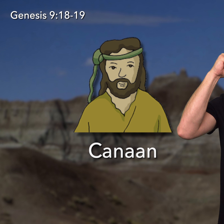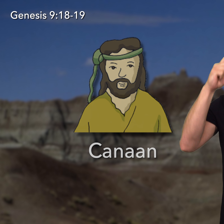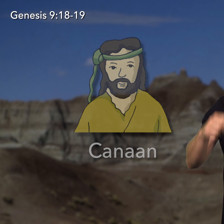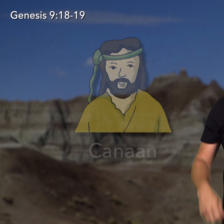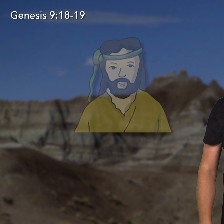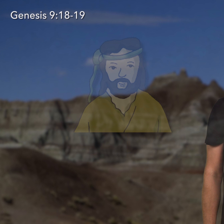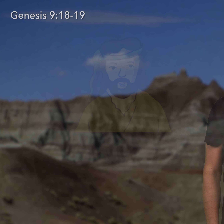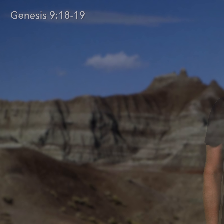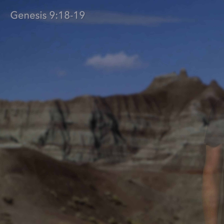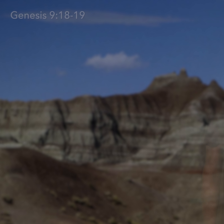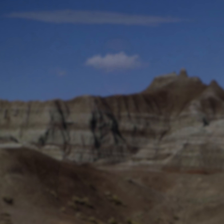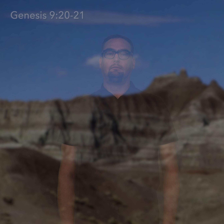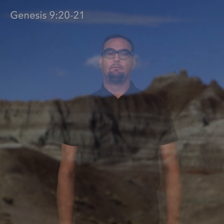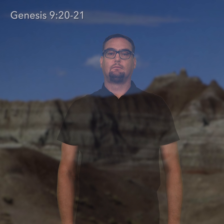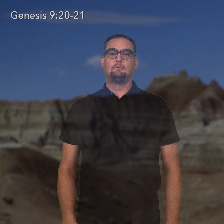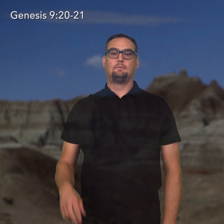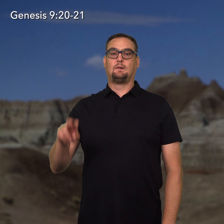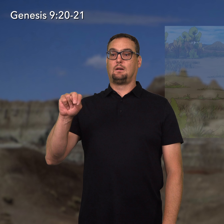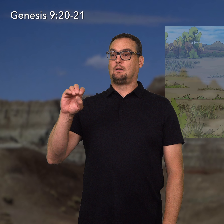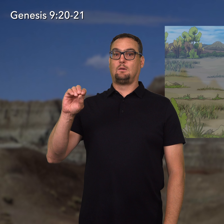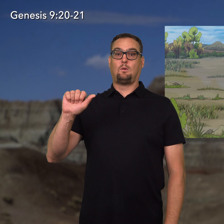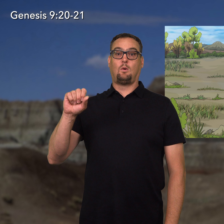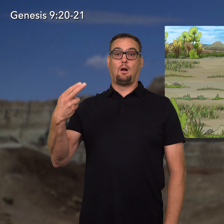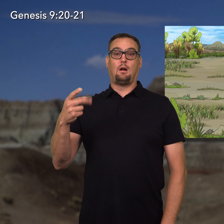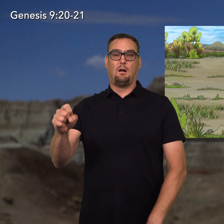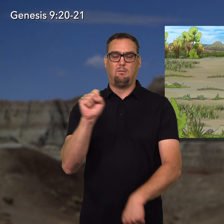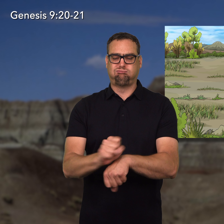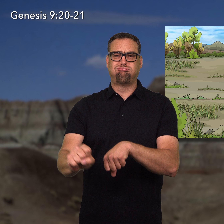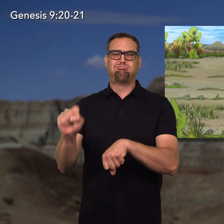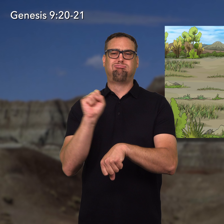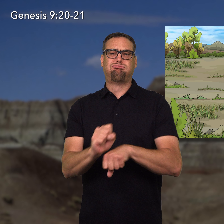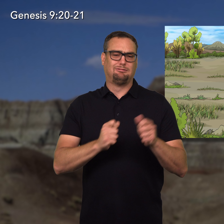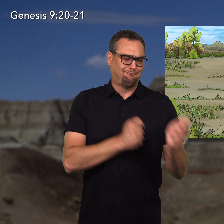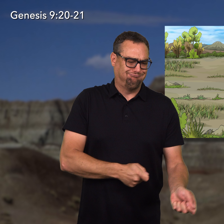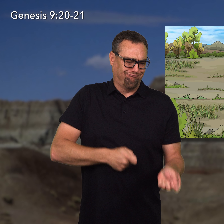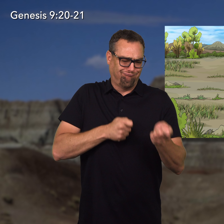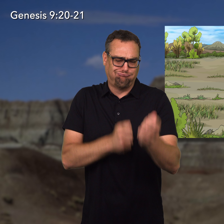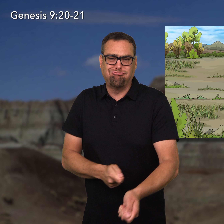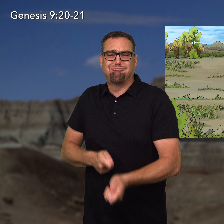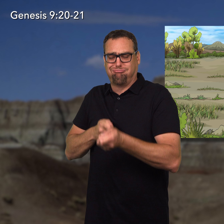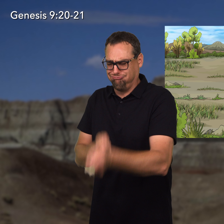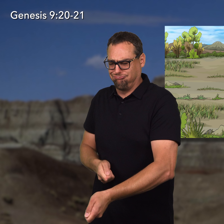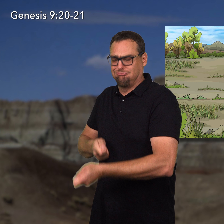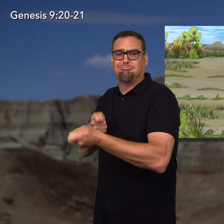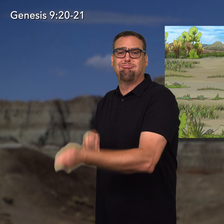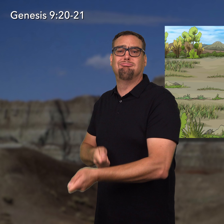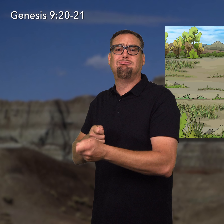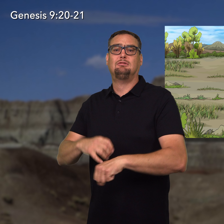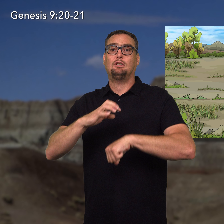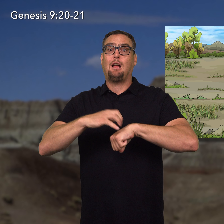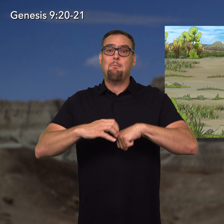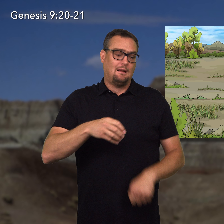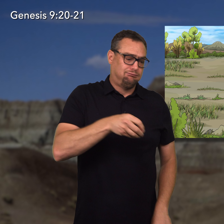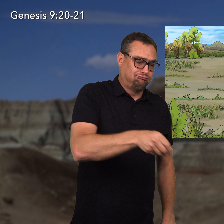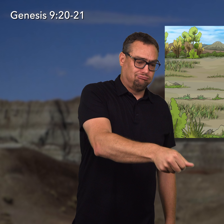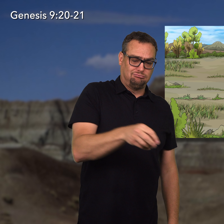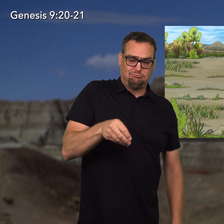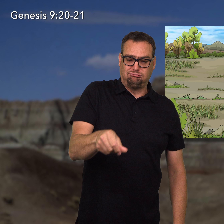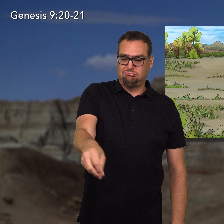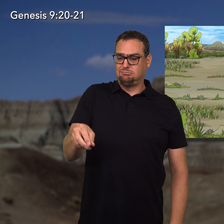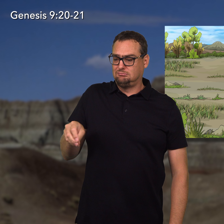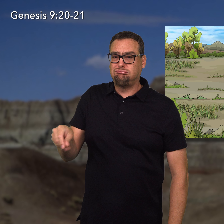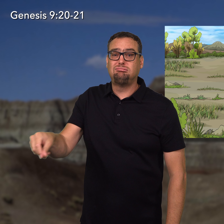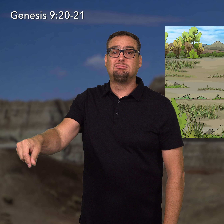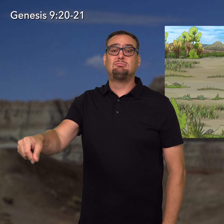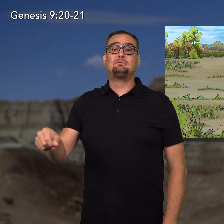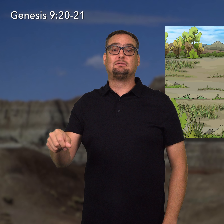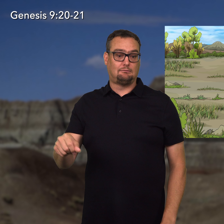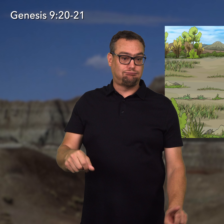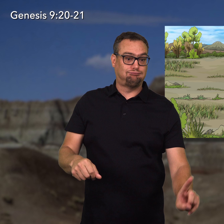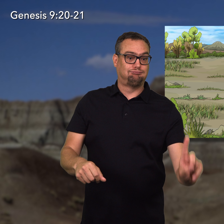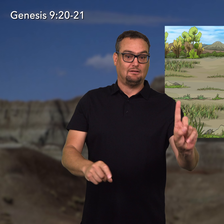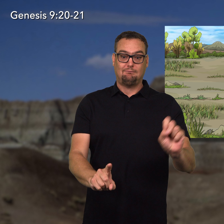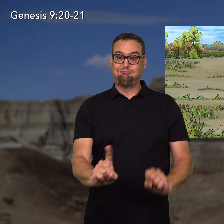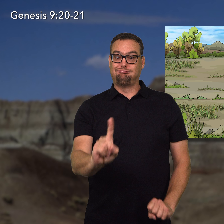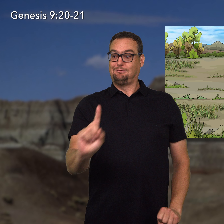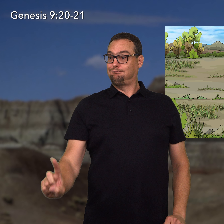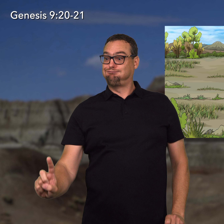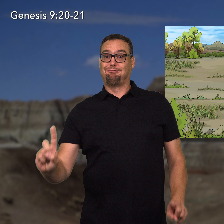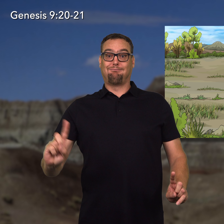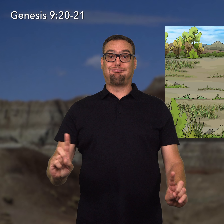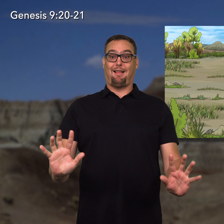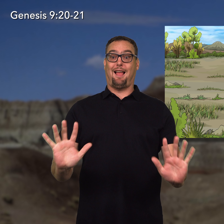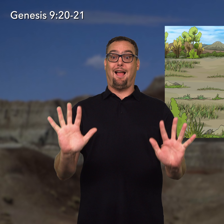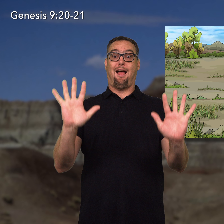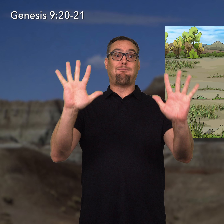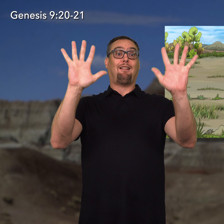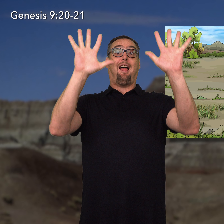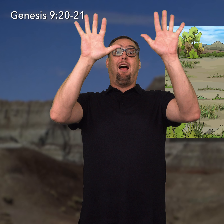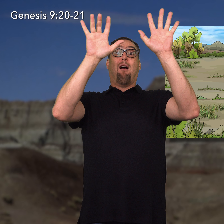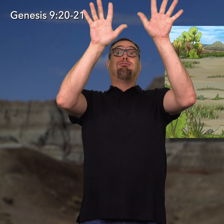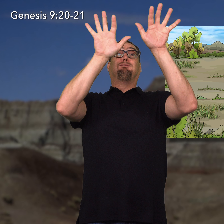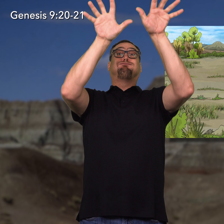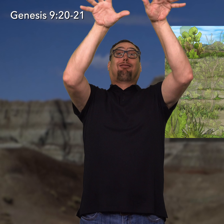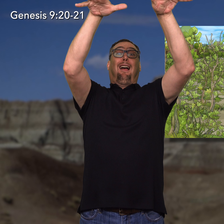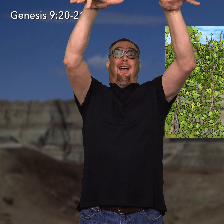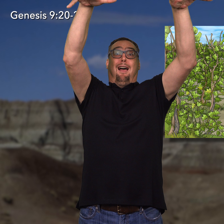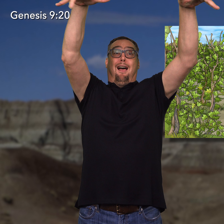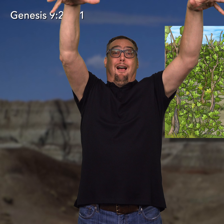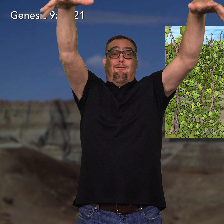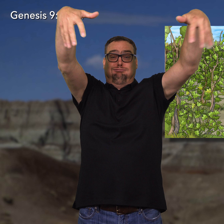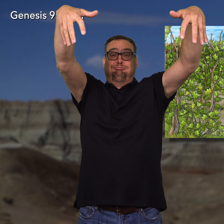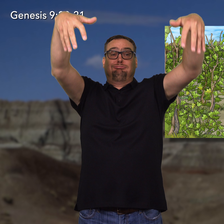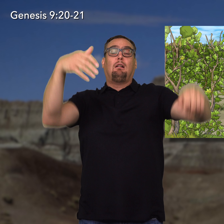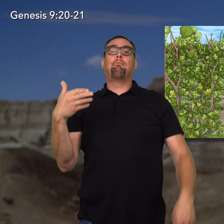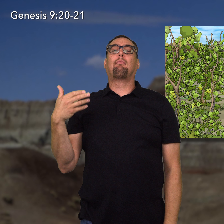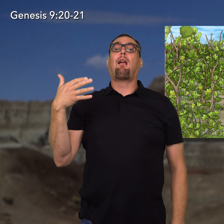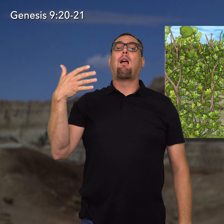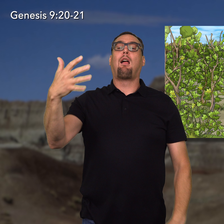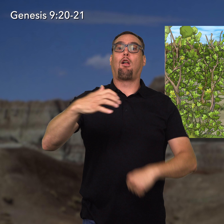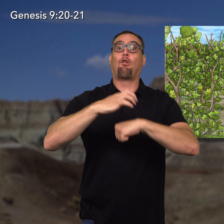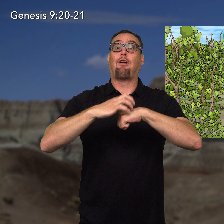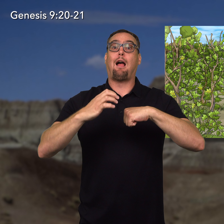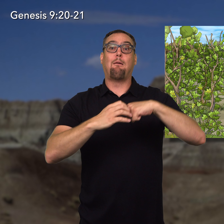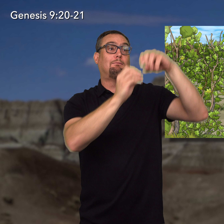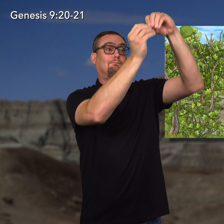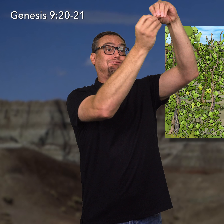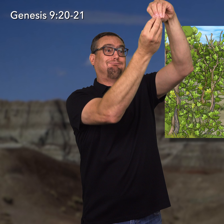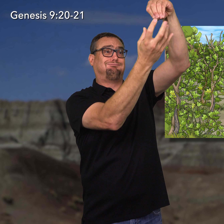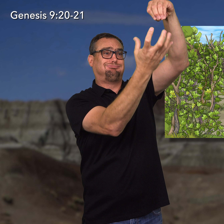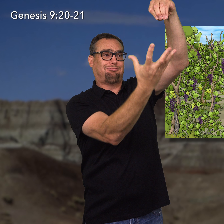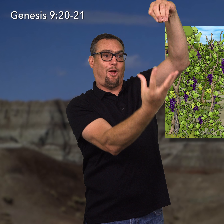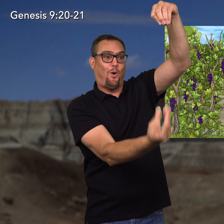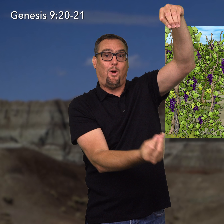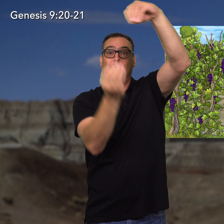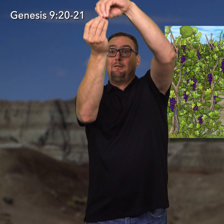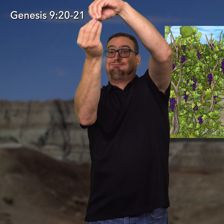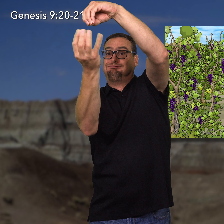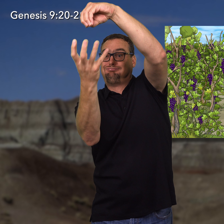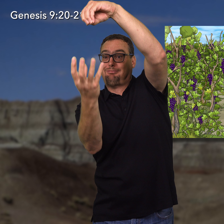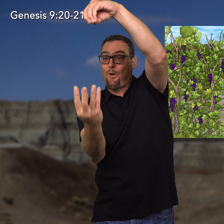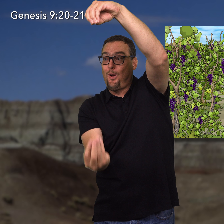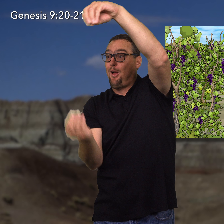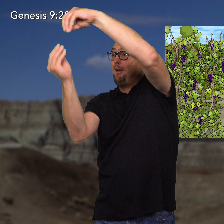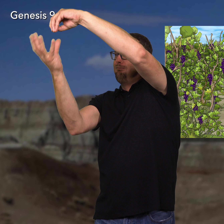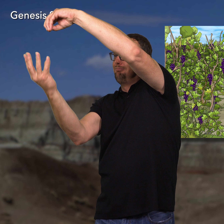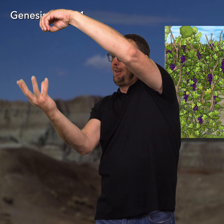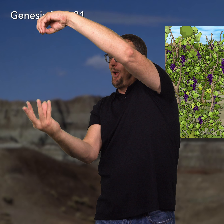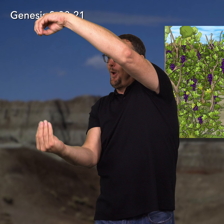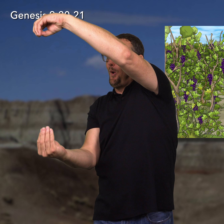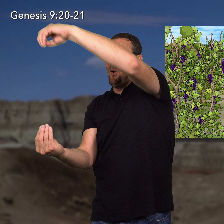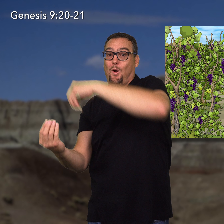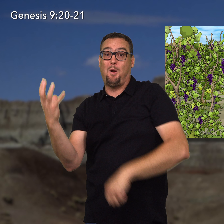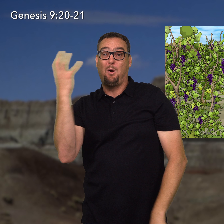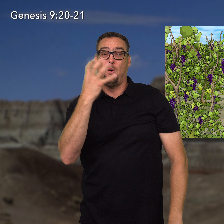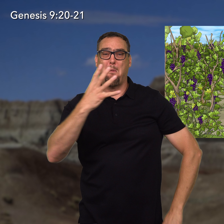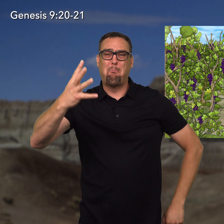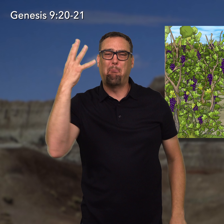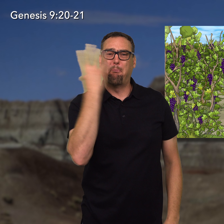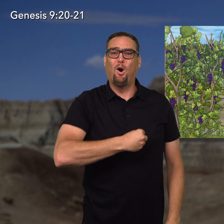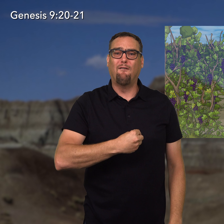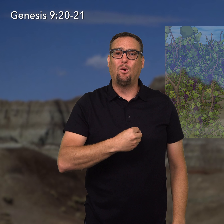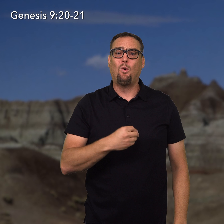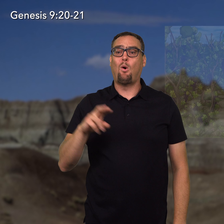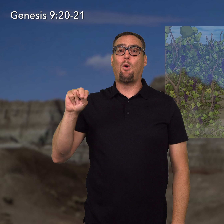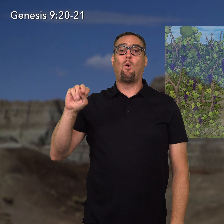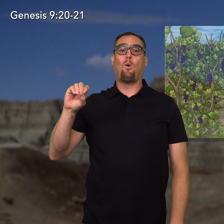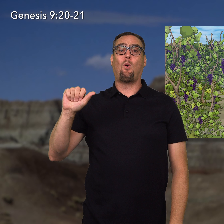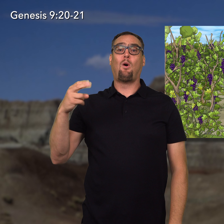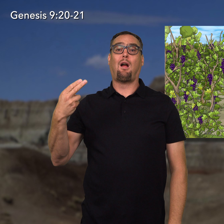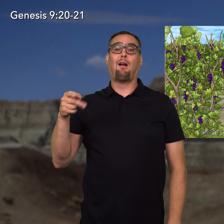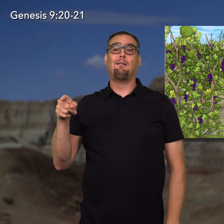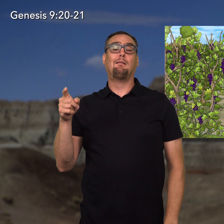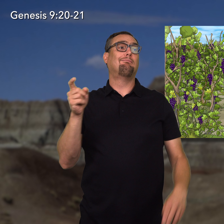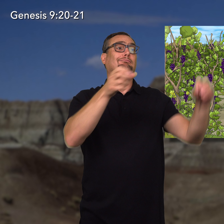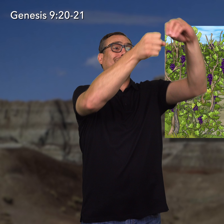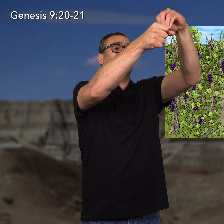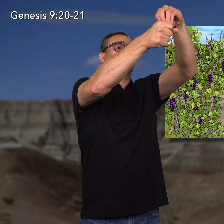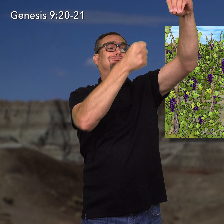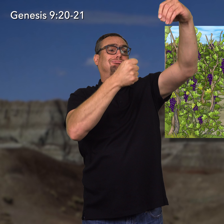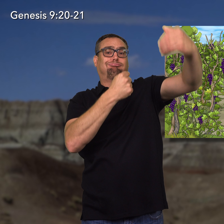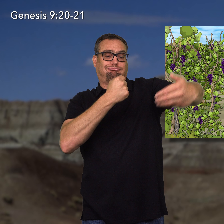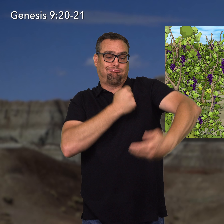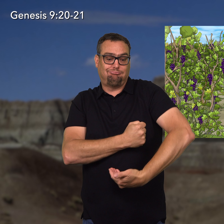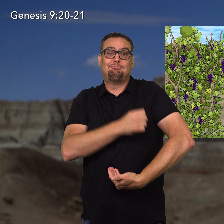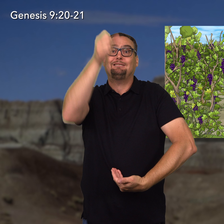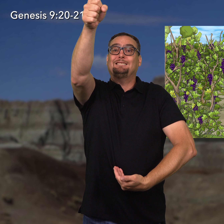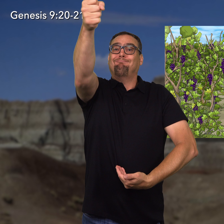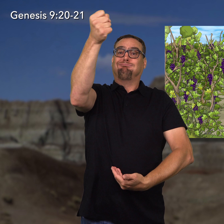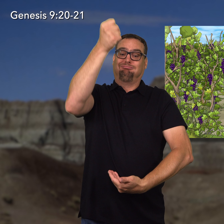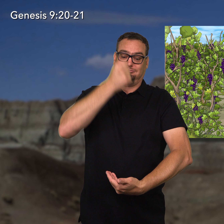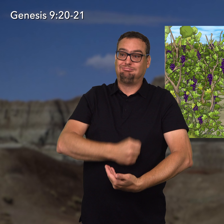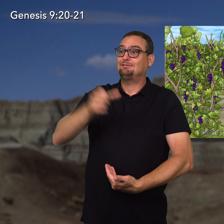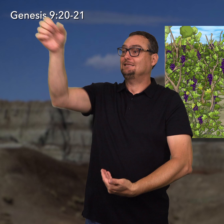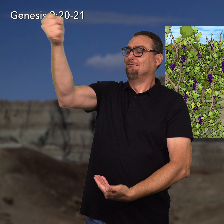Now Noah, a man of the soil, proceeded to plant a vineyard.